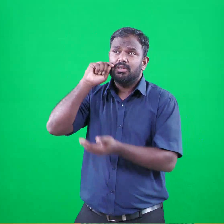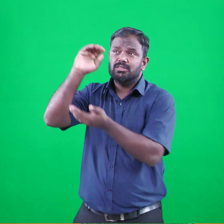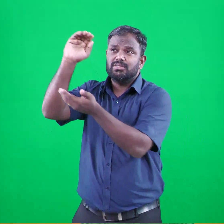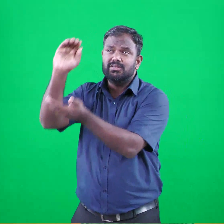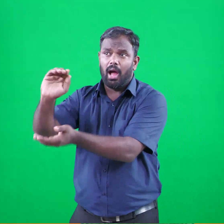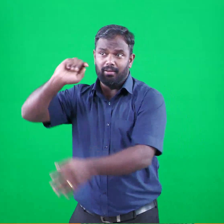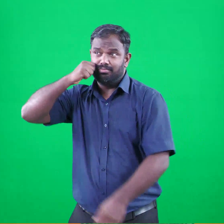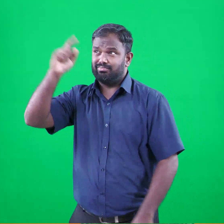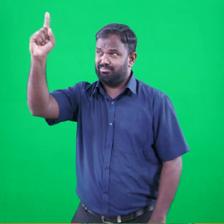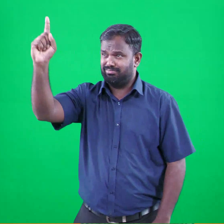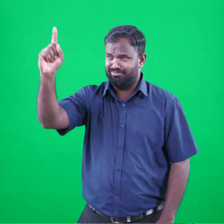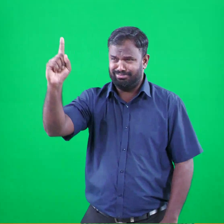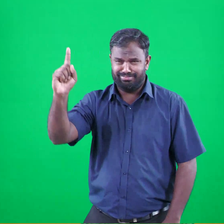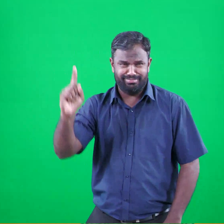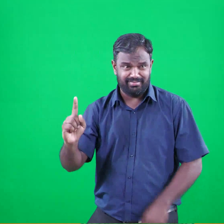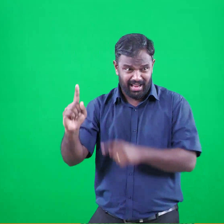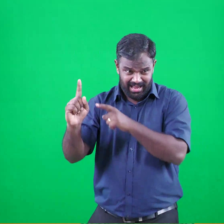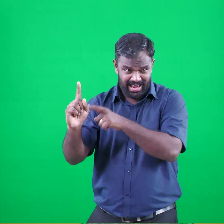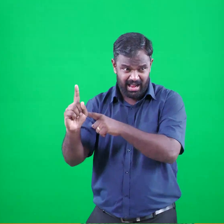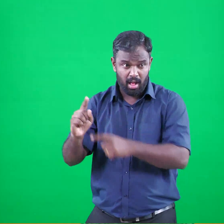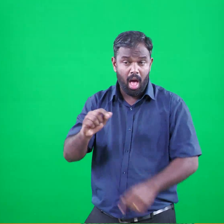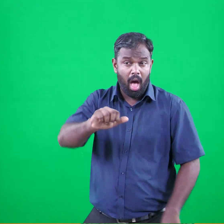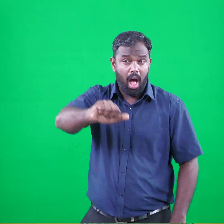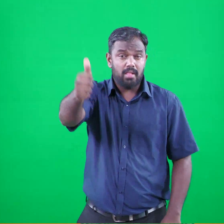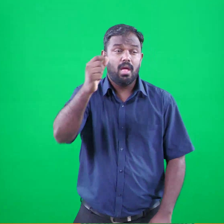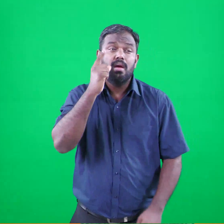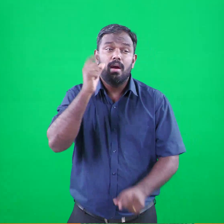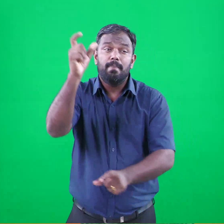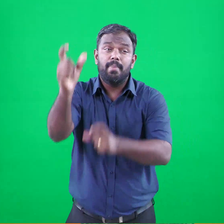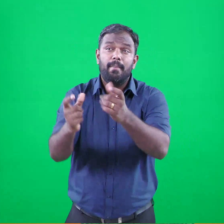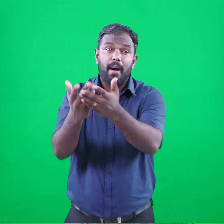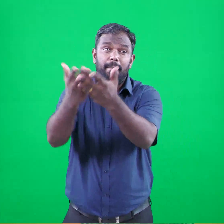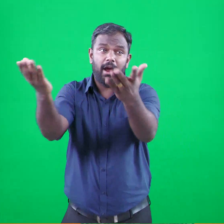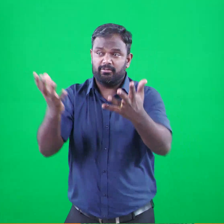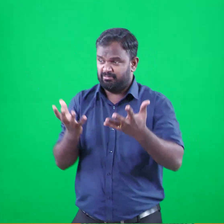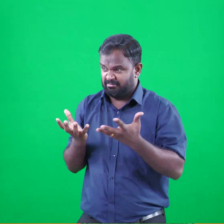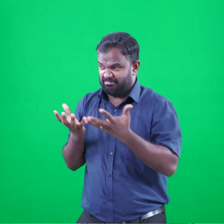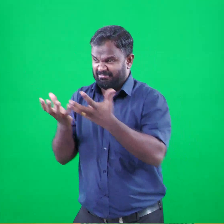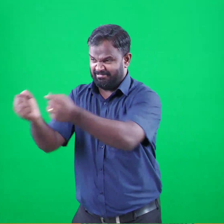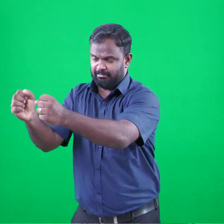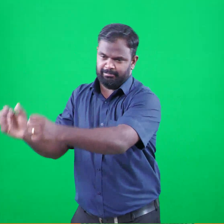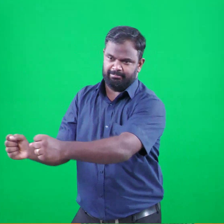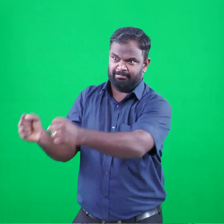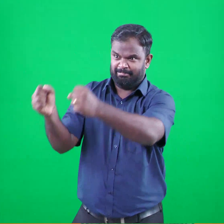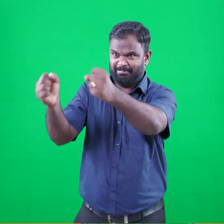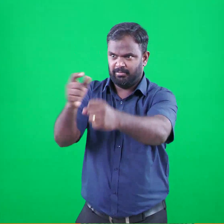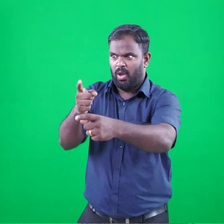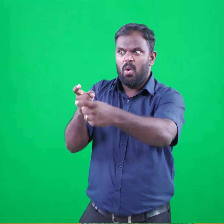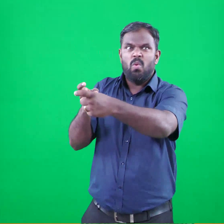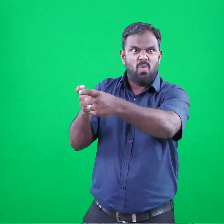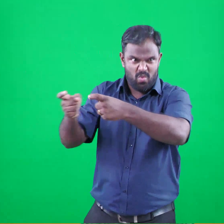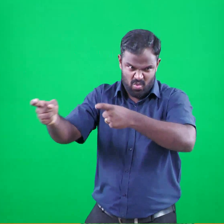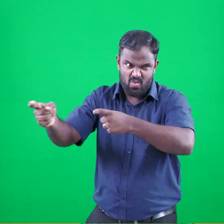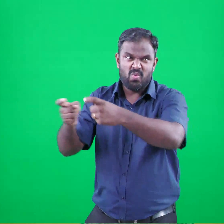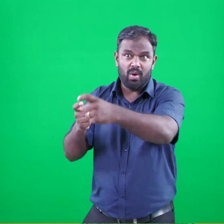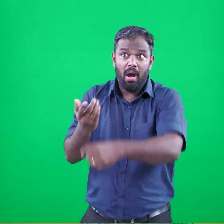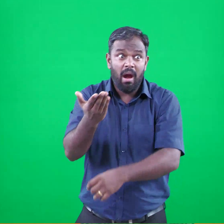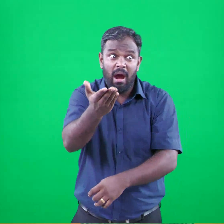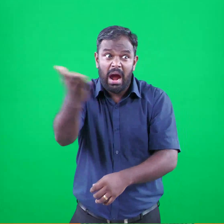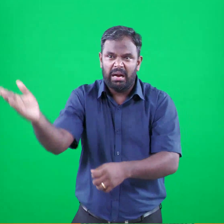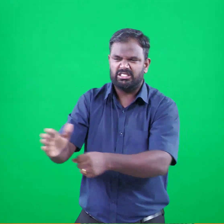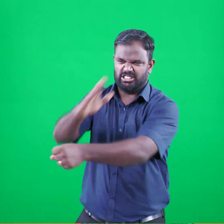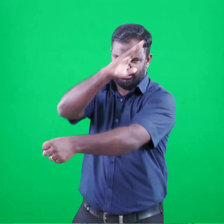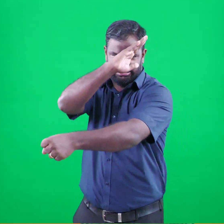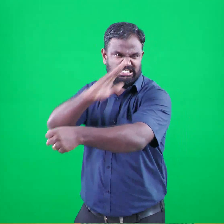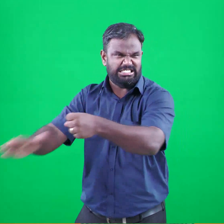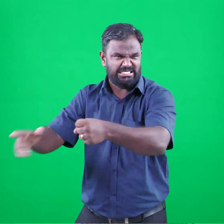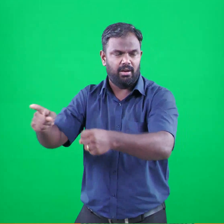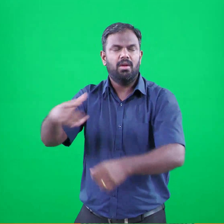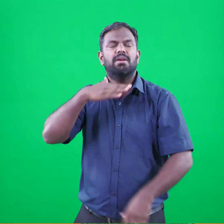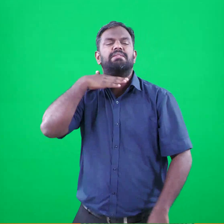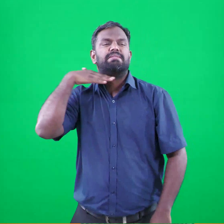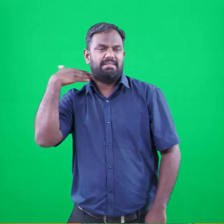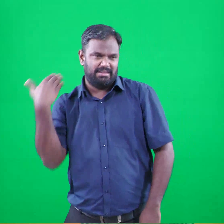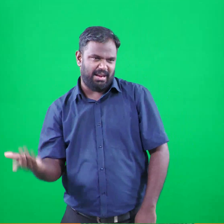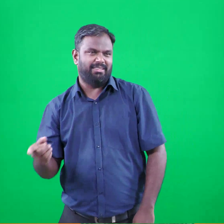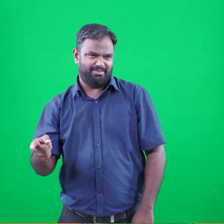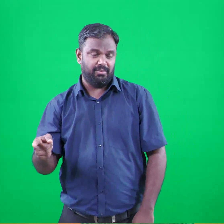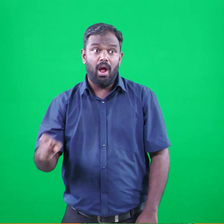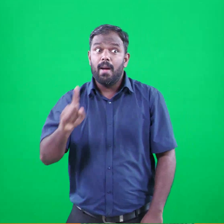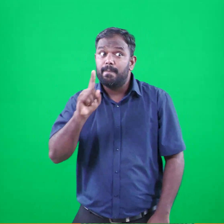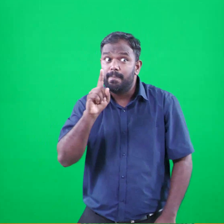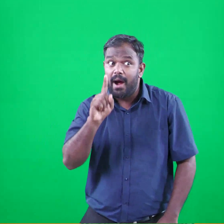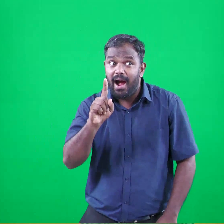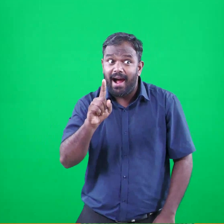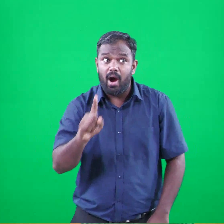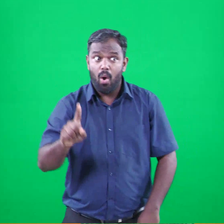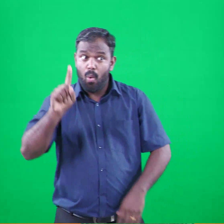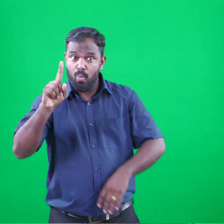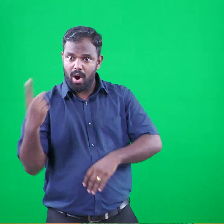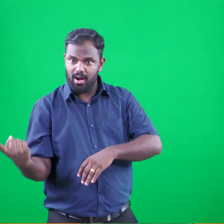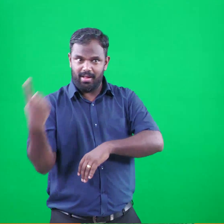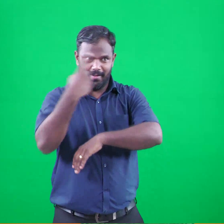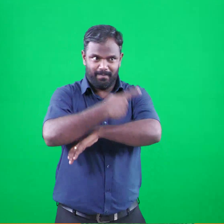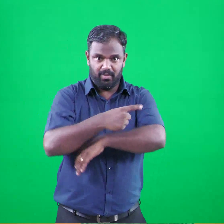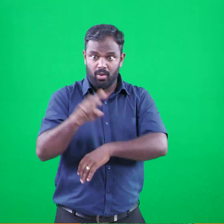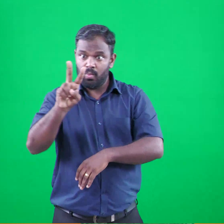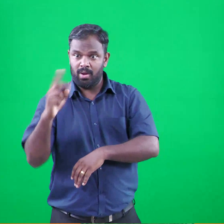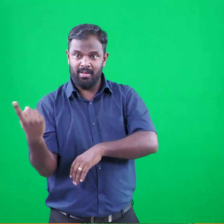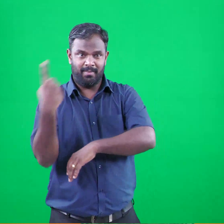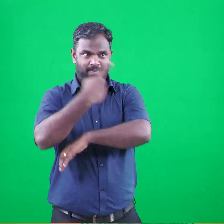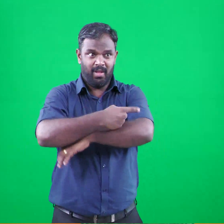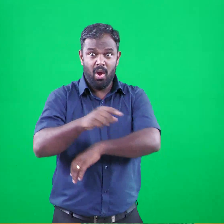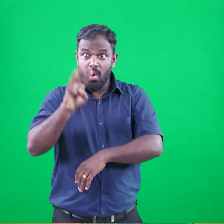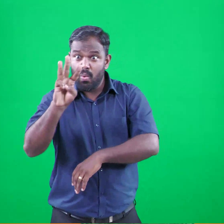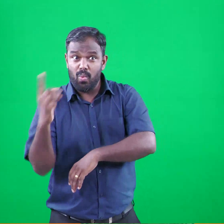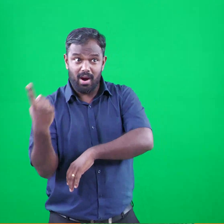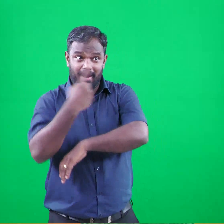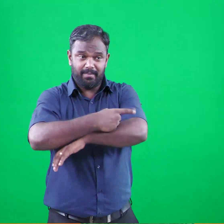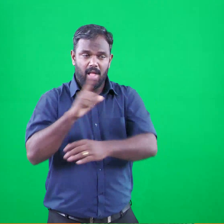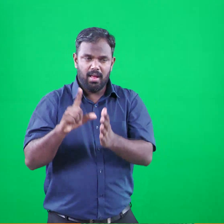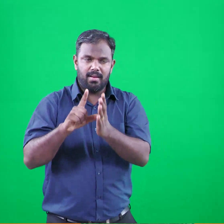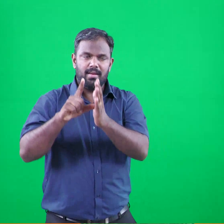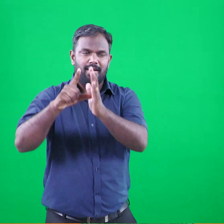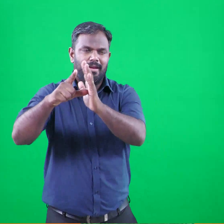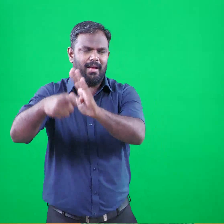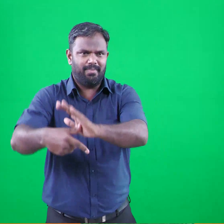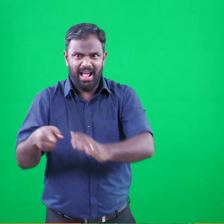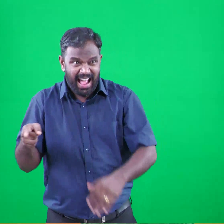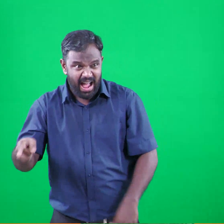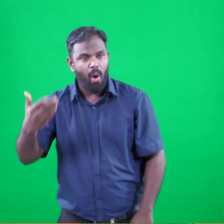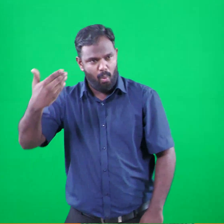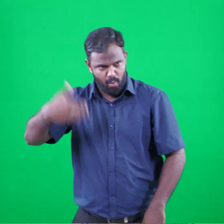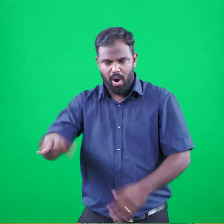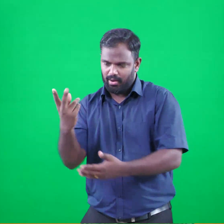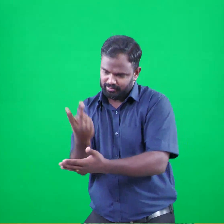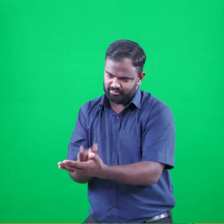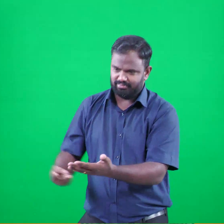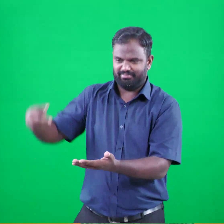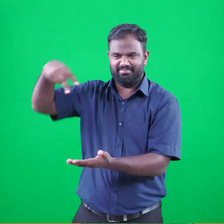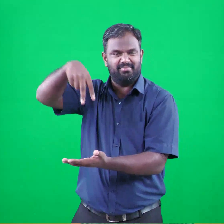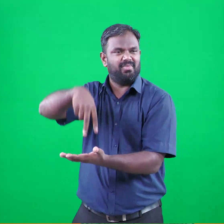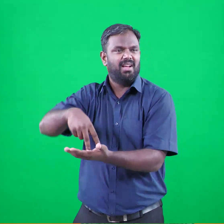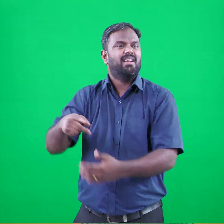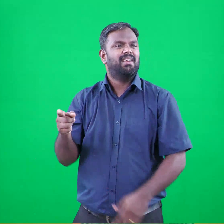They will kill Him, and after three days He will rise."